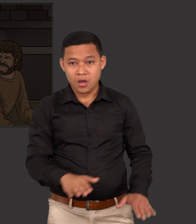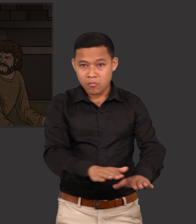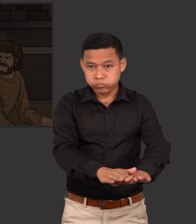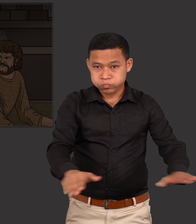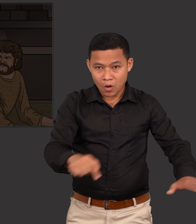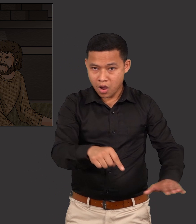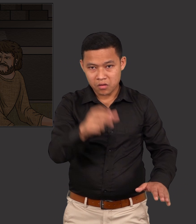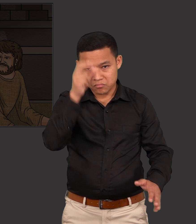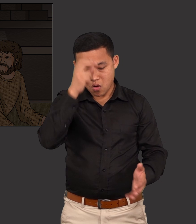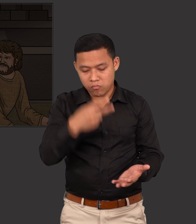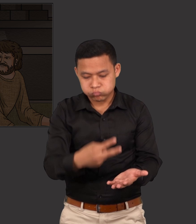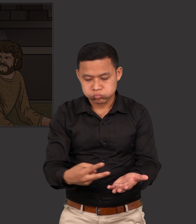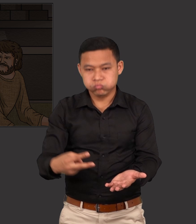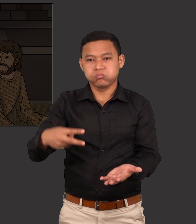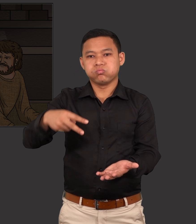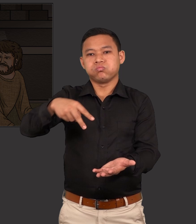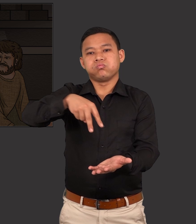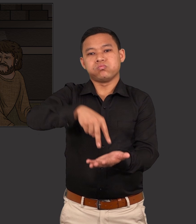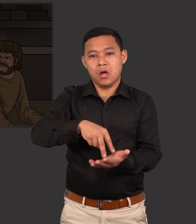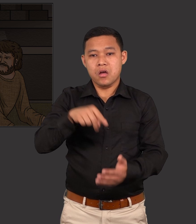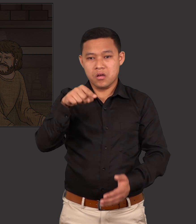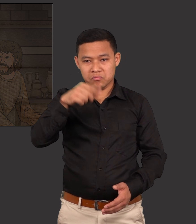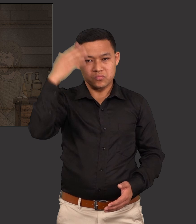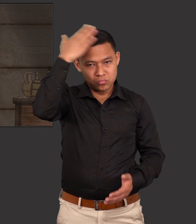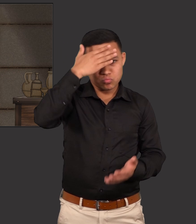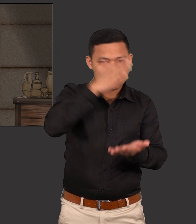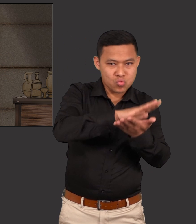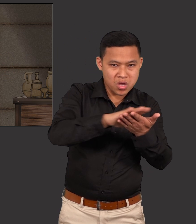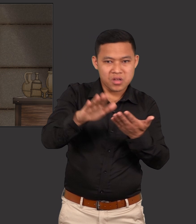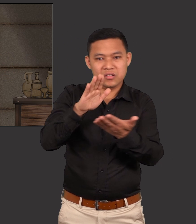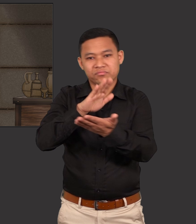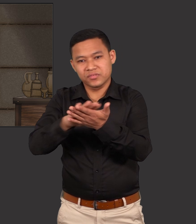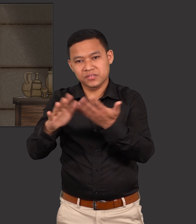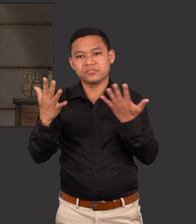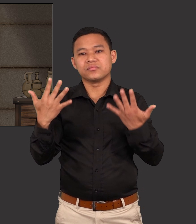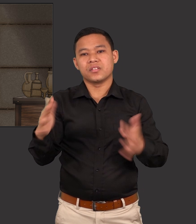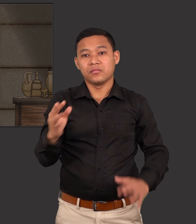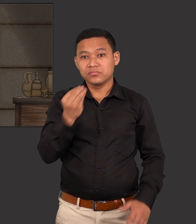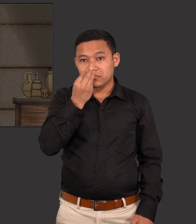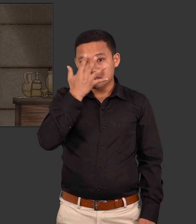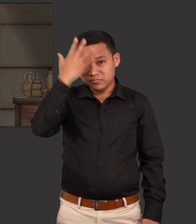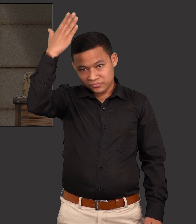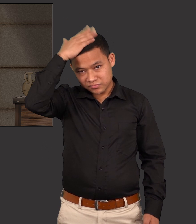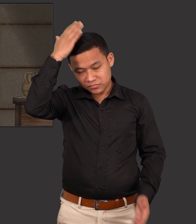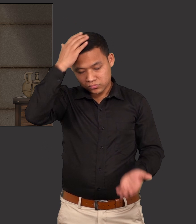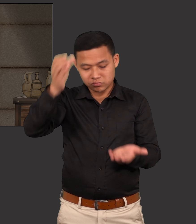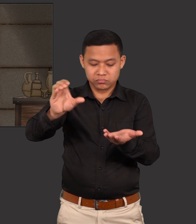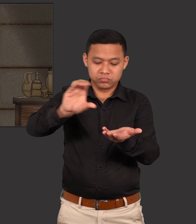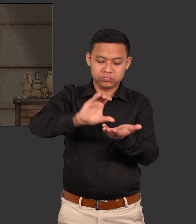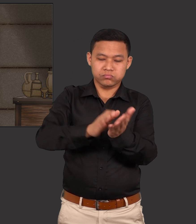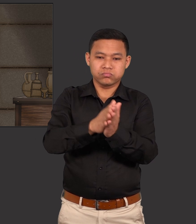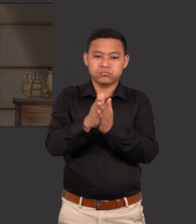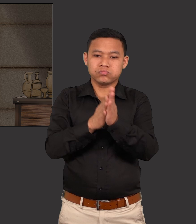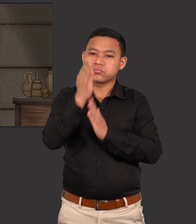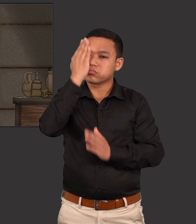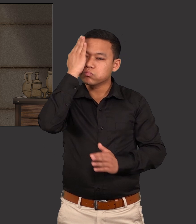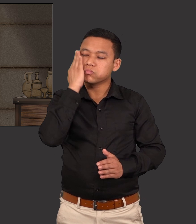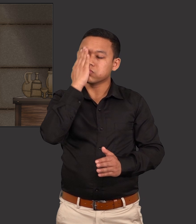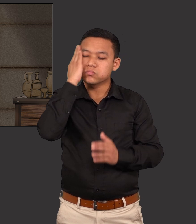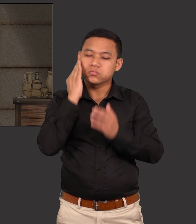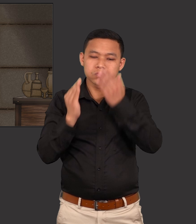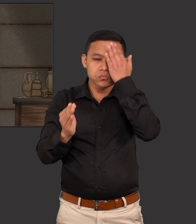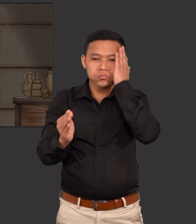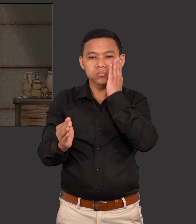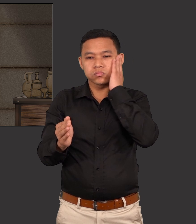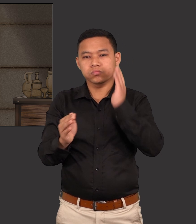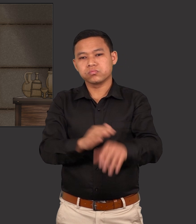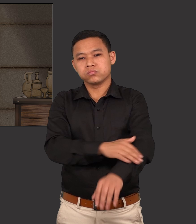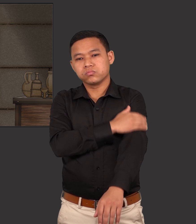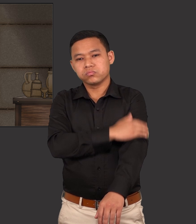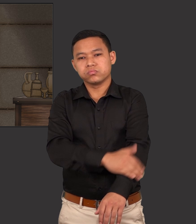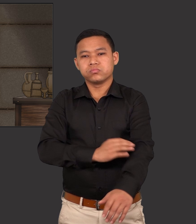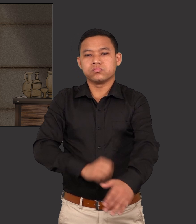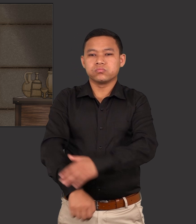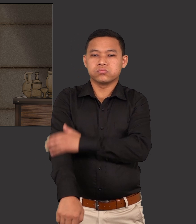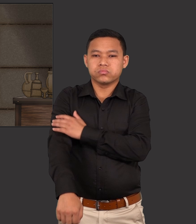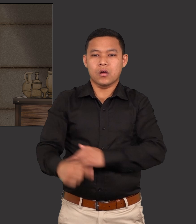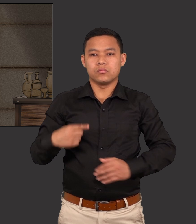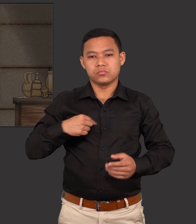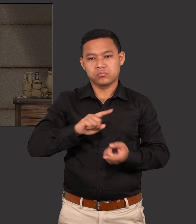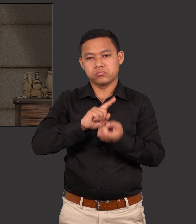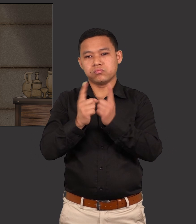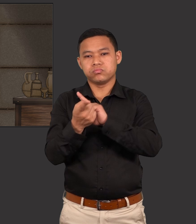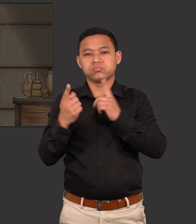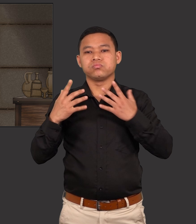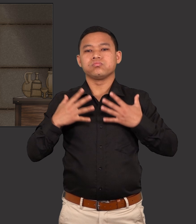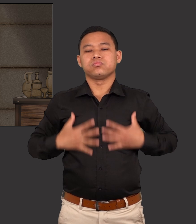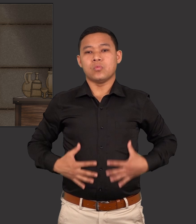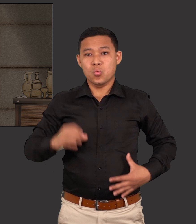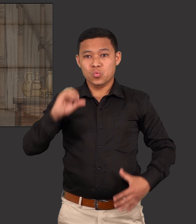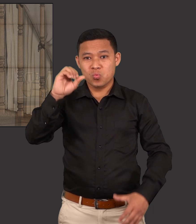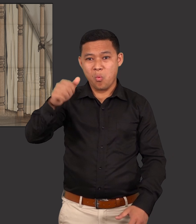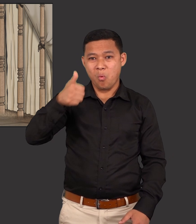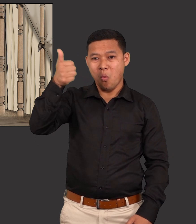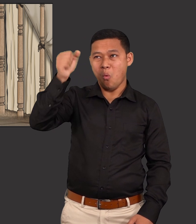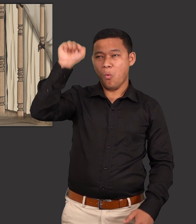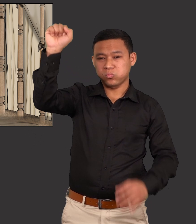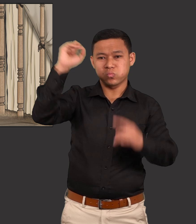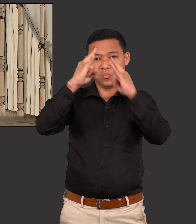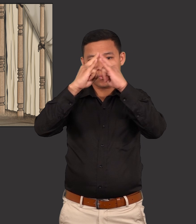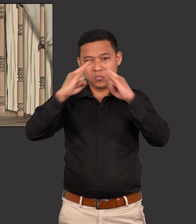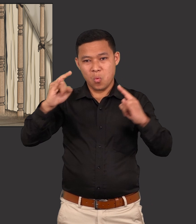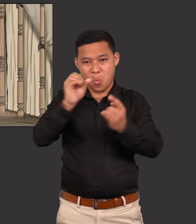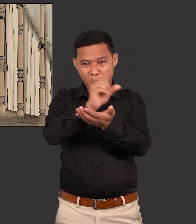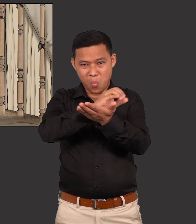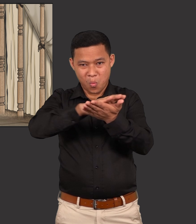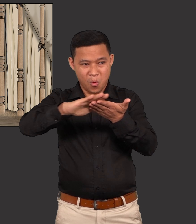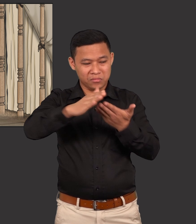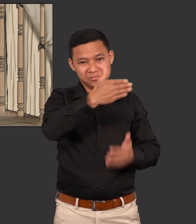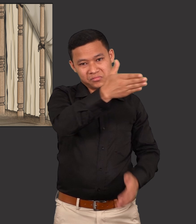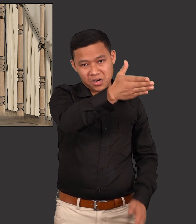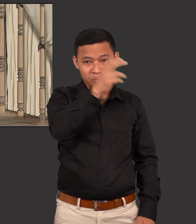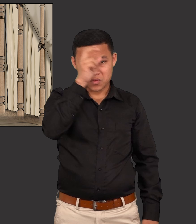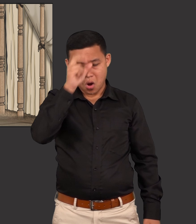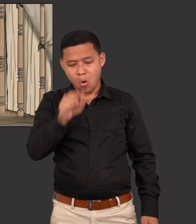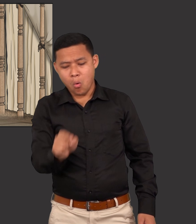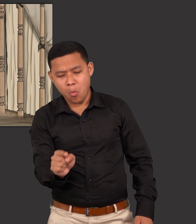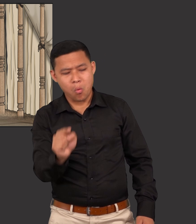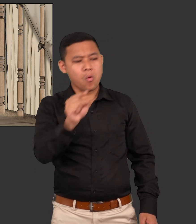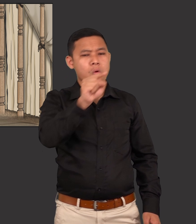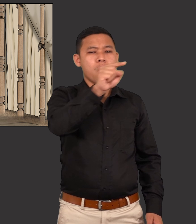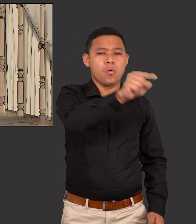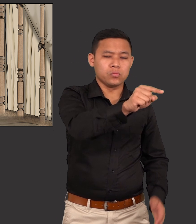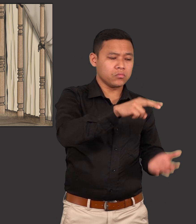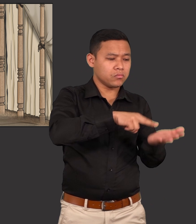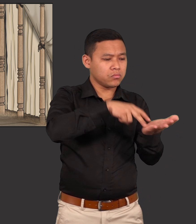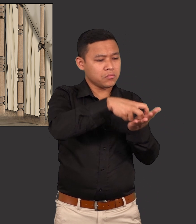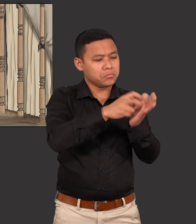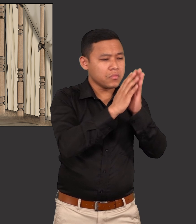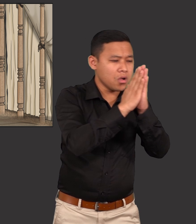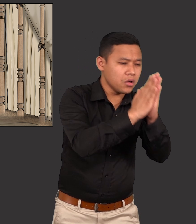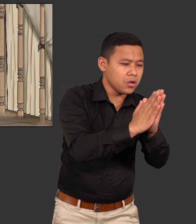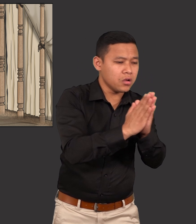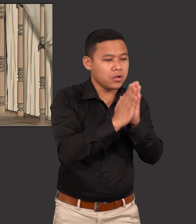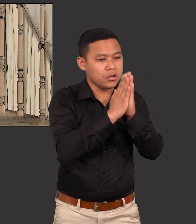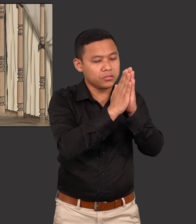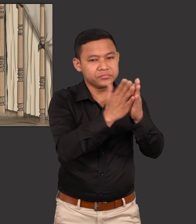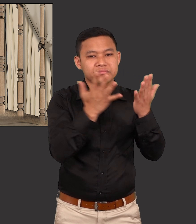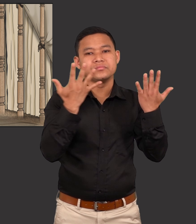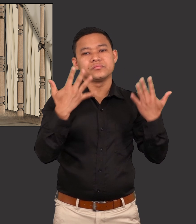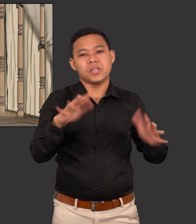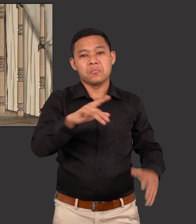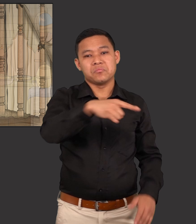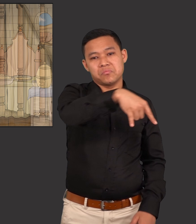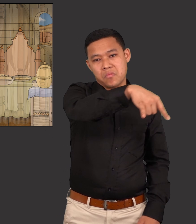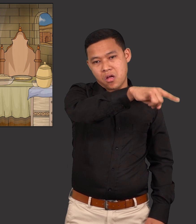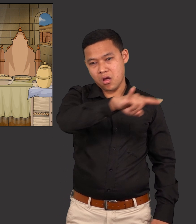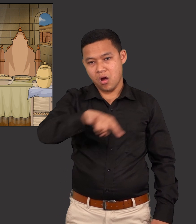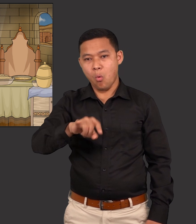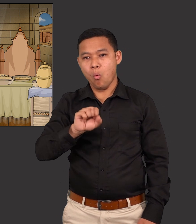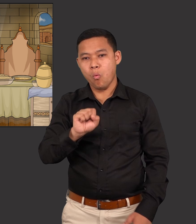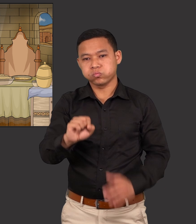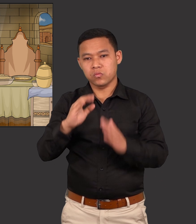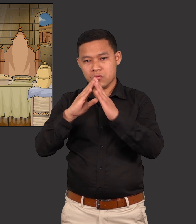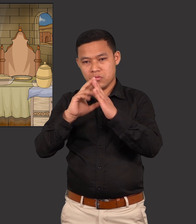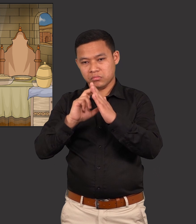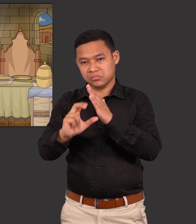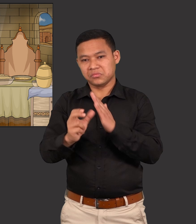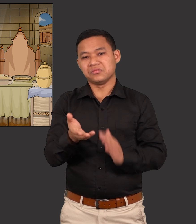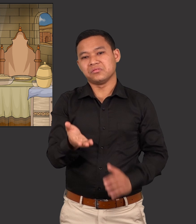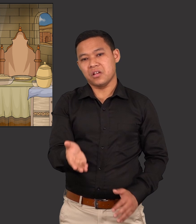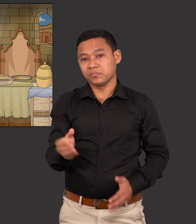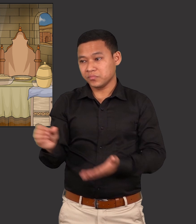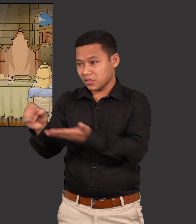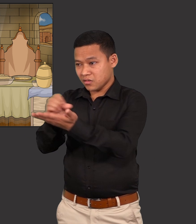Then David got up from the ground, washed and anointed himself, changed his clothes, and went into the house of the LORD and worshiped.